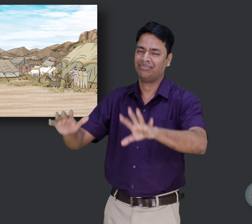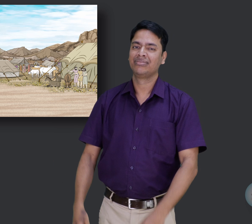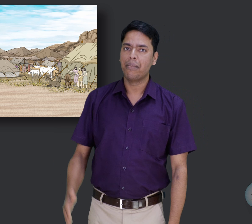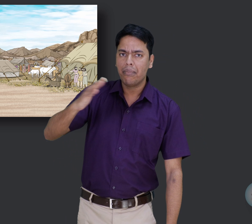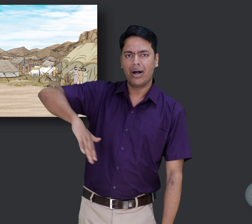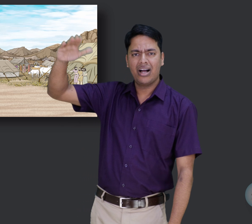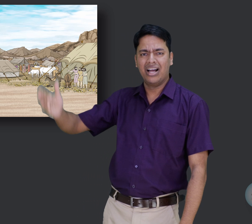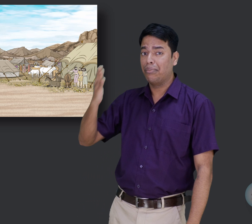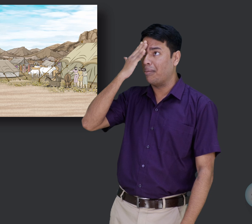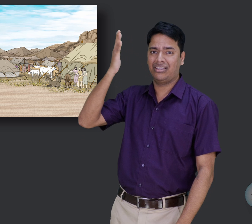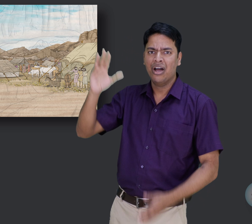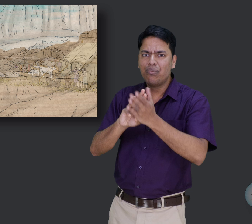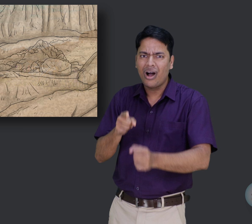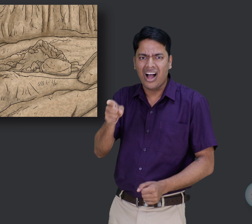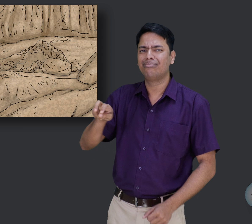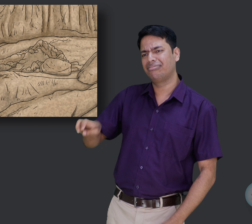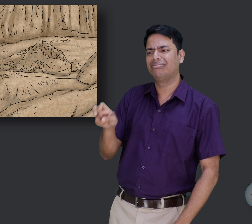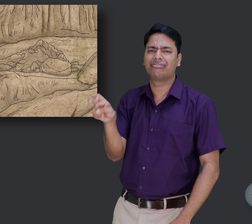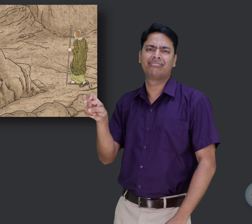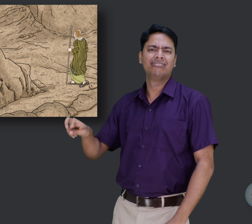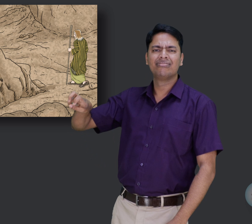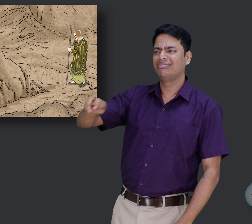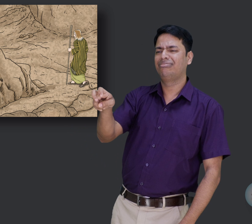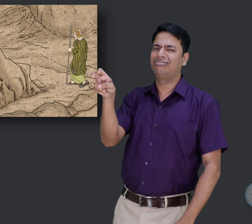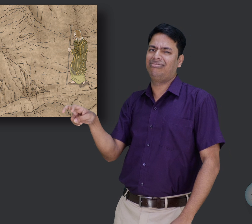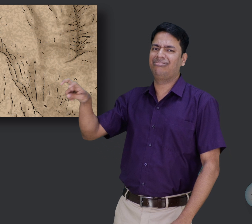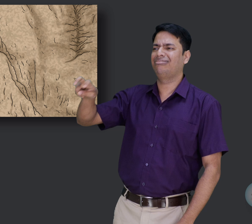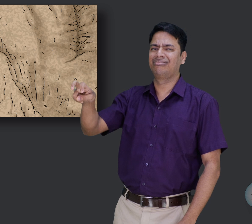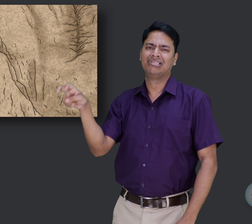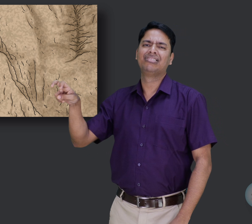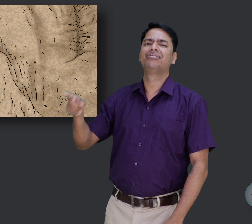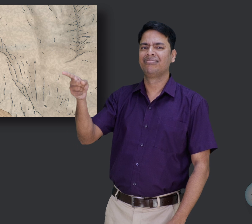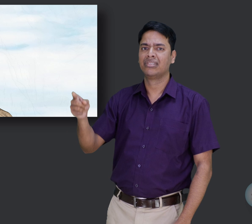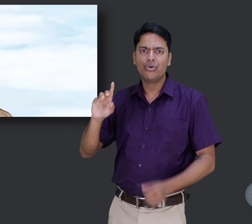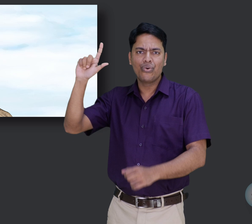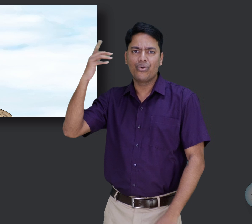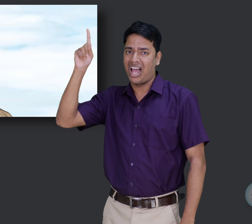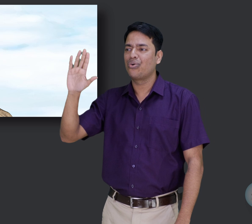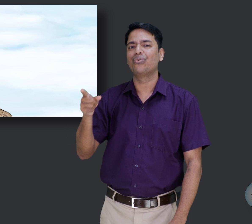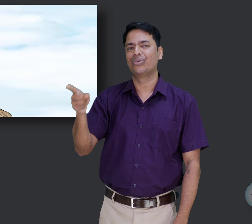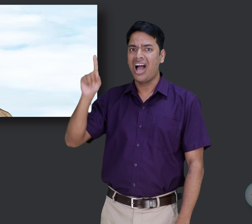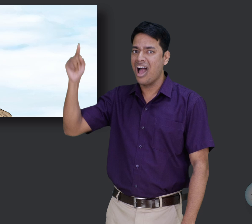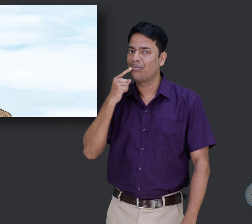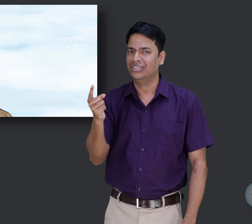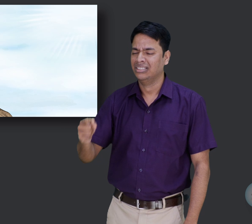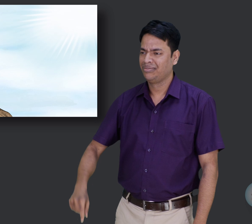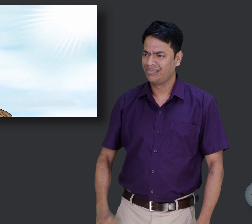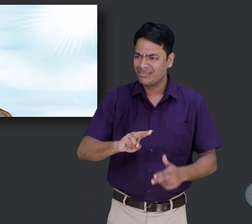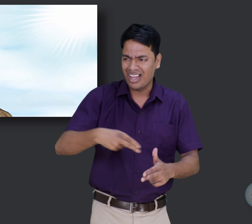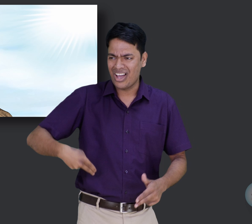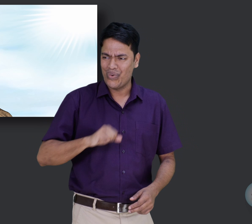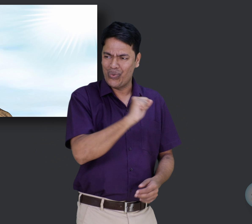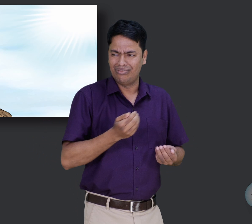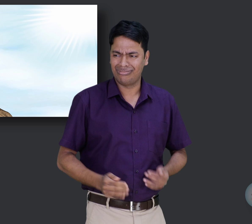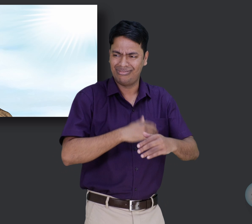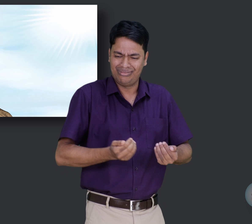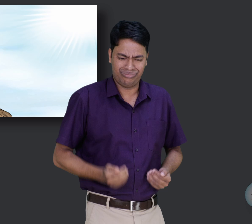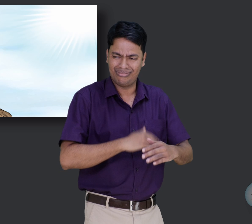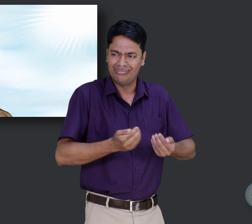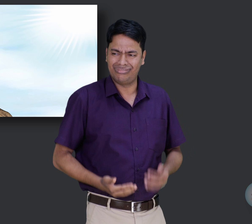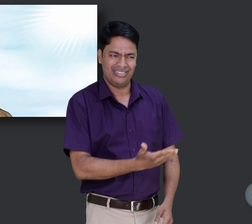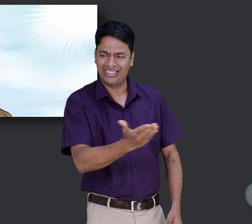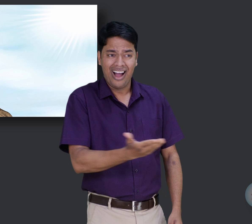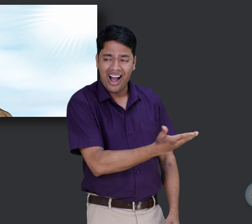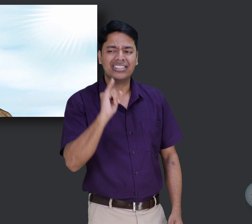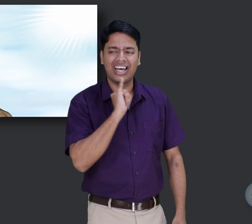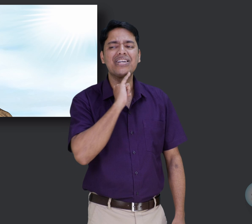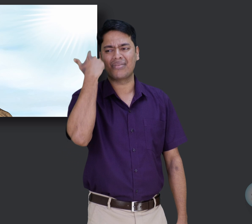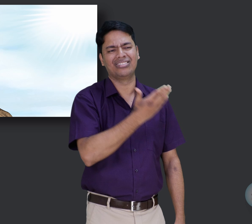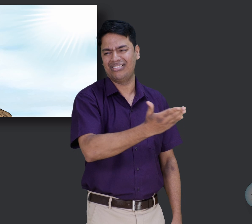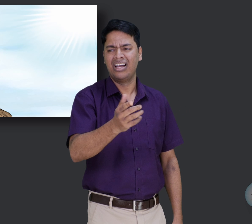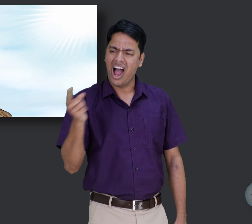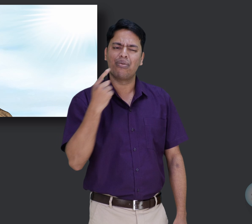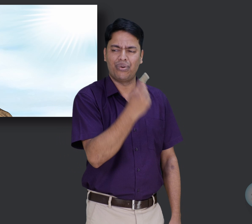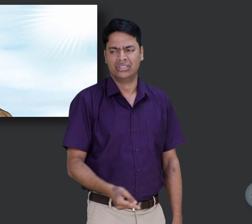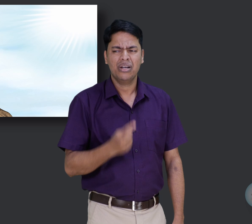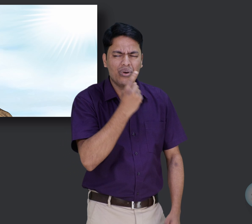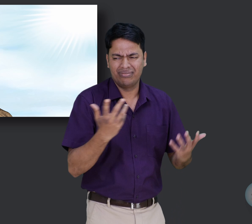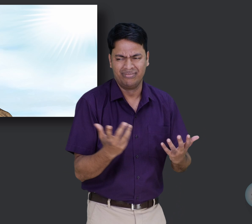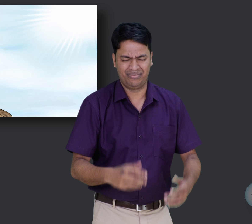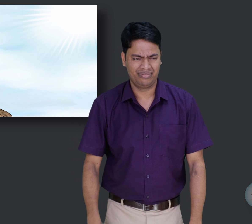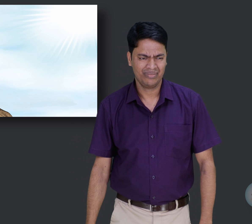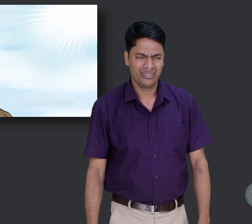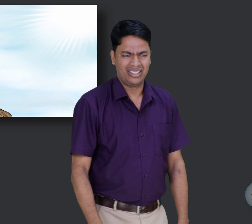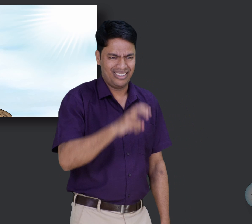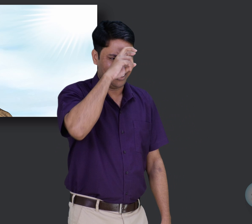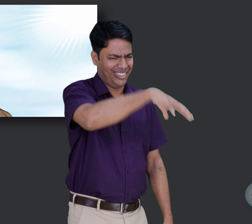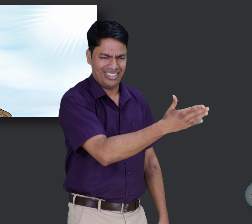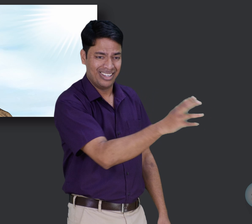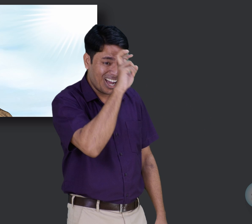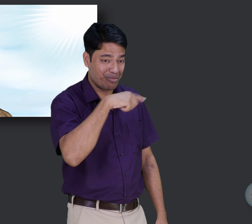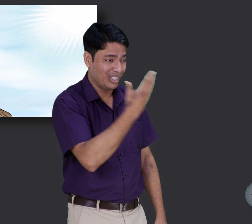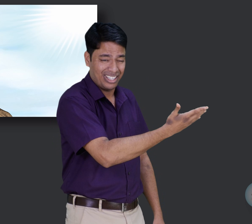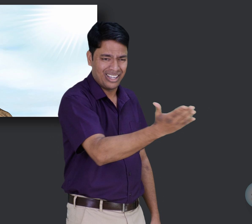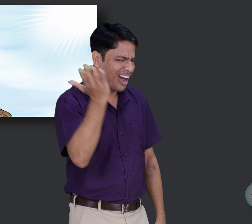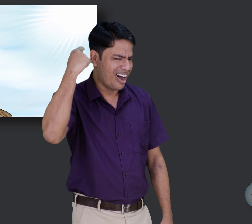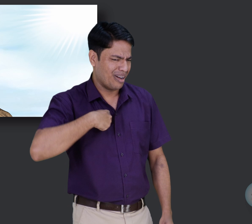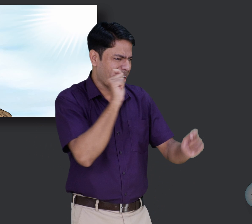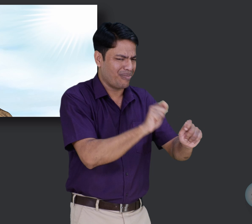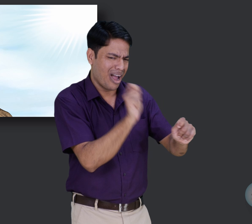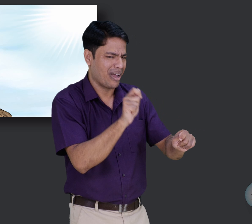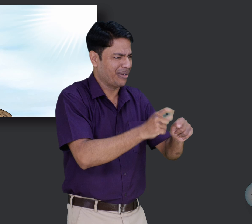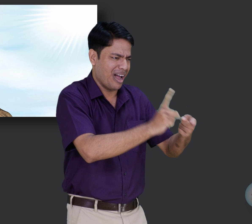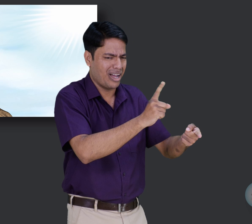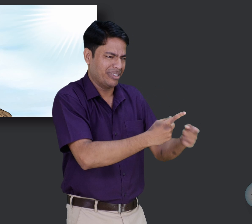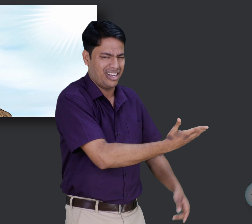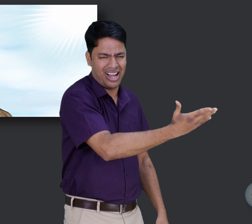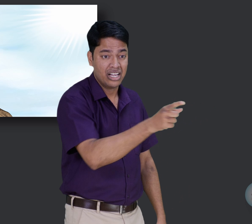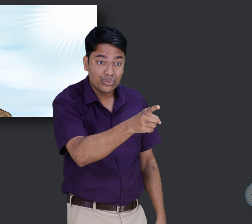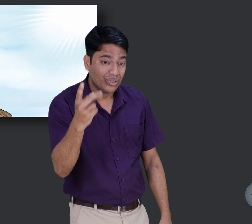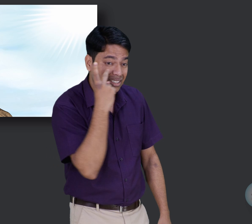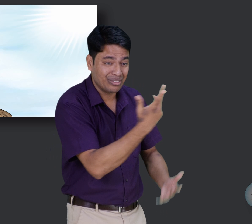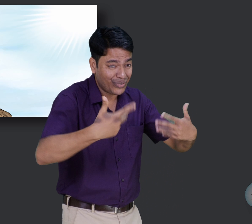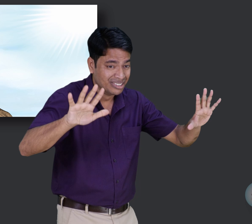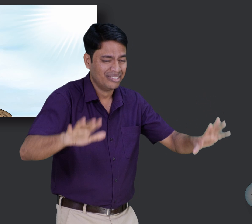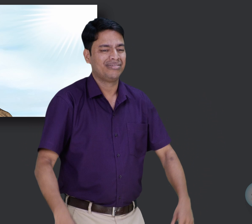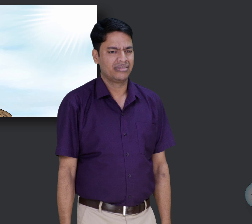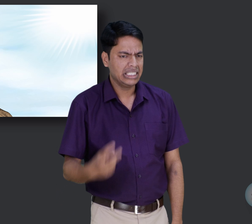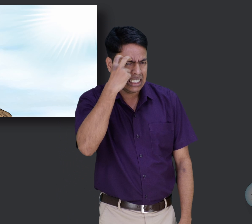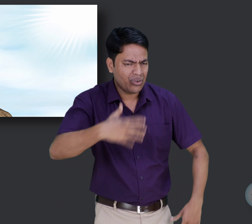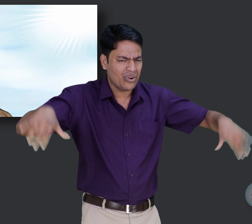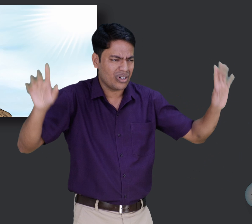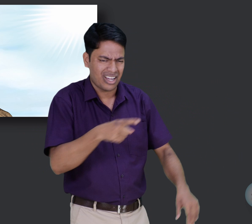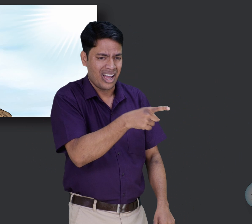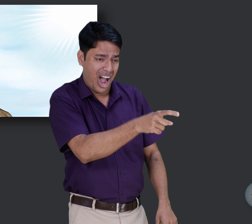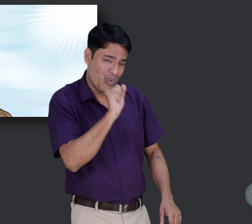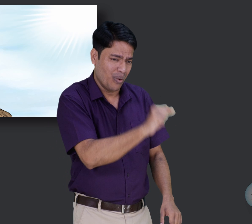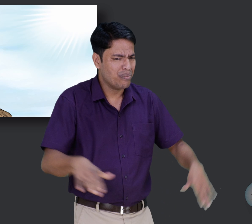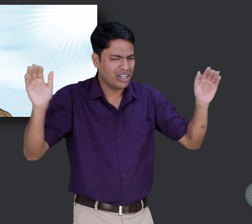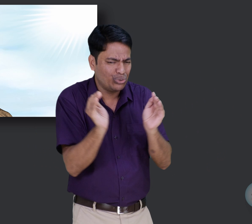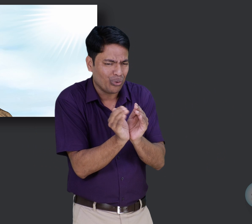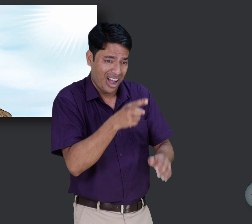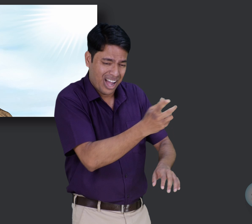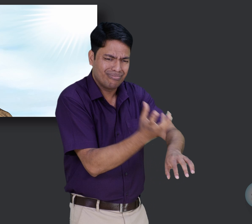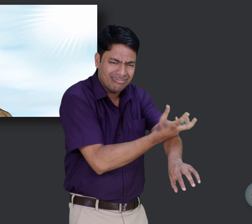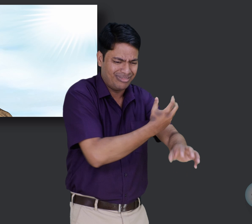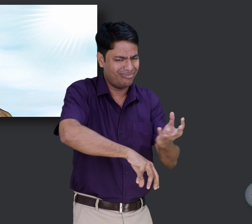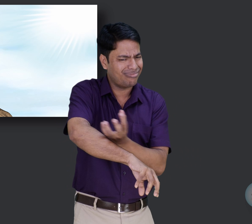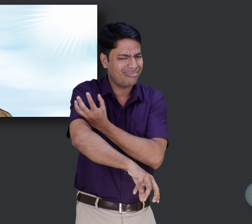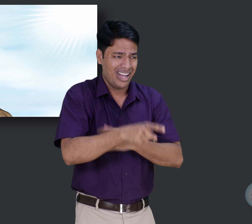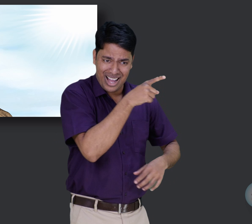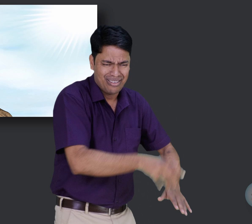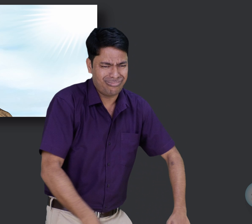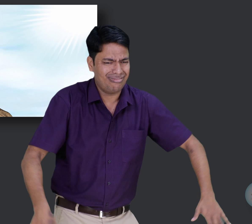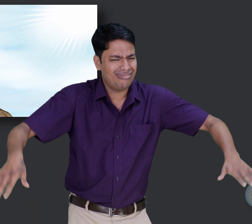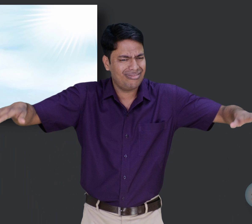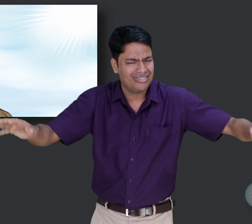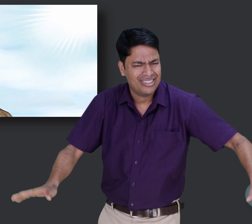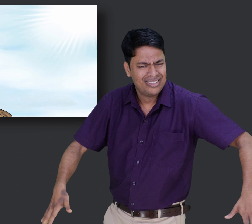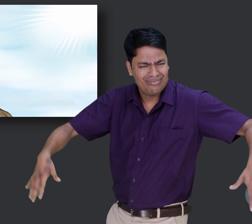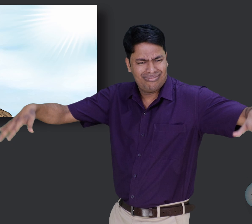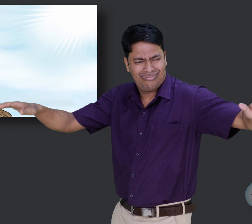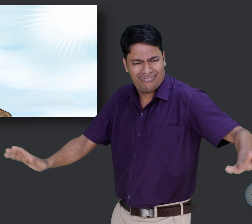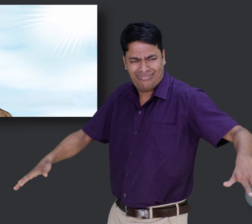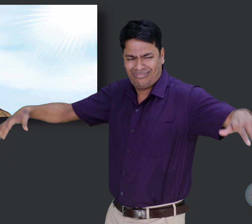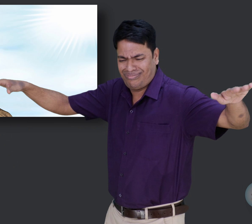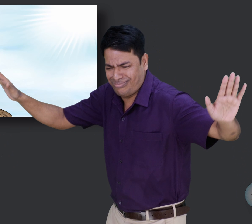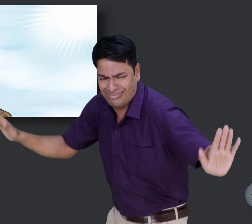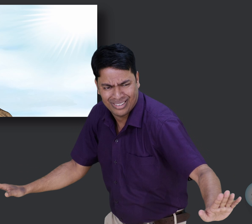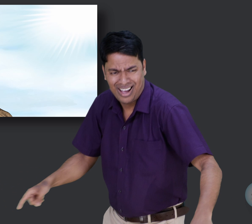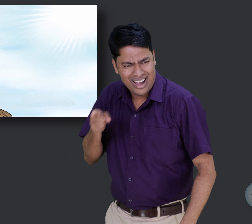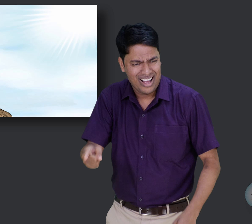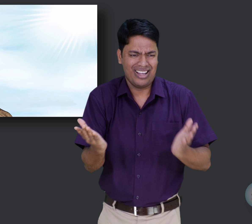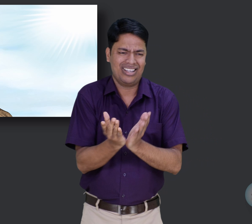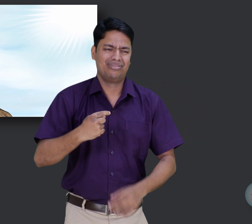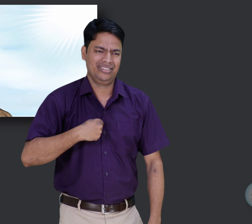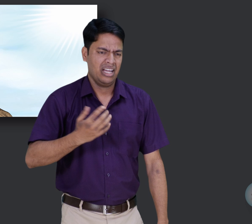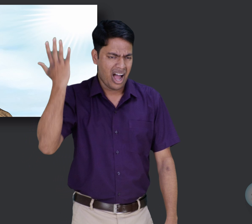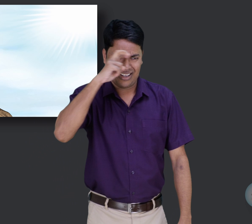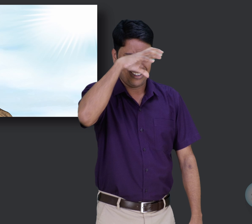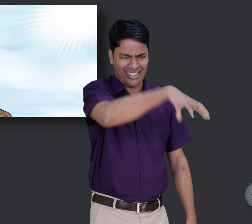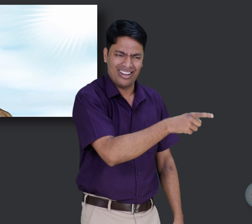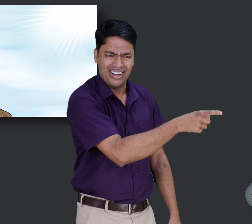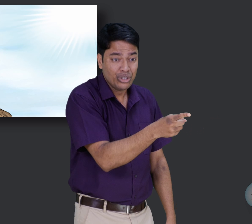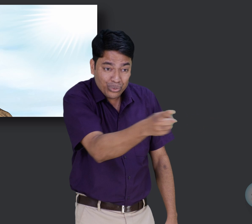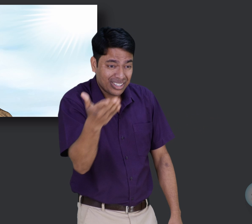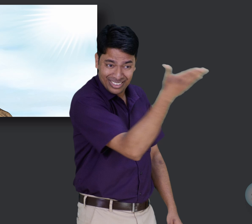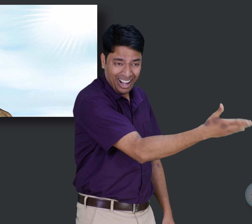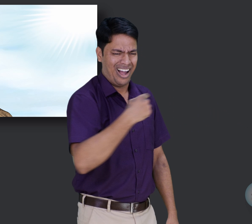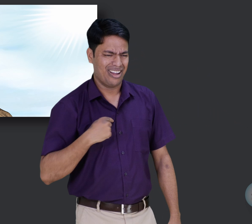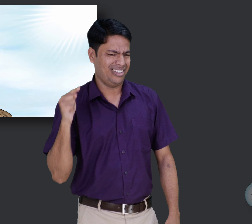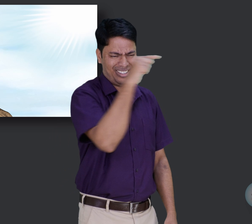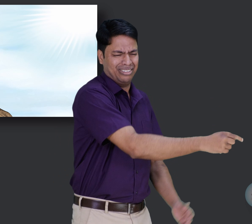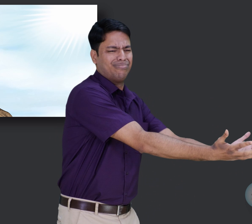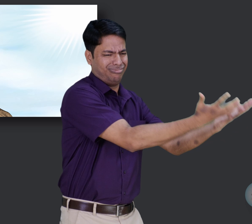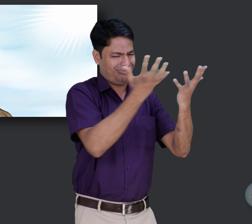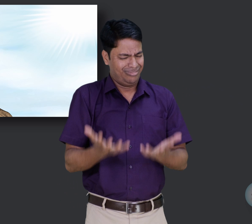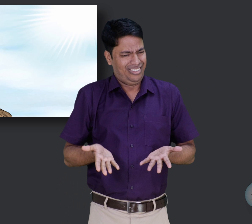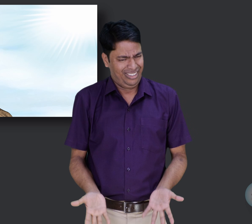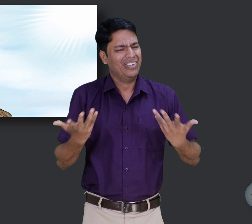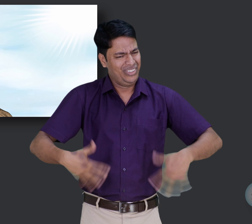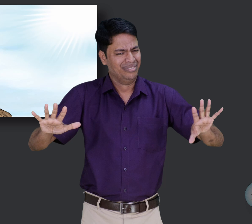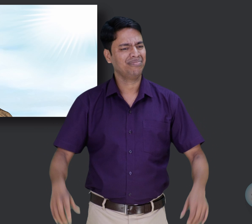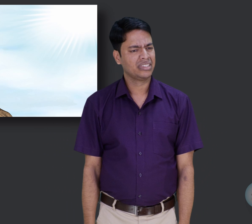Then Moses went up to God, and the LORD called to him from the mountain, “This is what you are to tell the house of Jacob and explain to the sons of Israel: ‘You have seen for yourselves what I did to Egypt, and how I carried you on eagles’ wings and brought you to Myself.